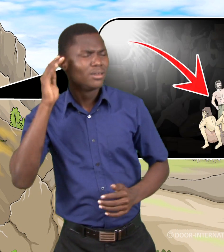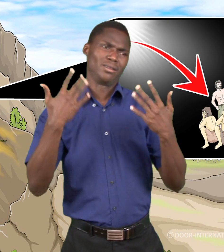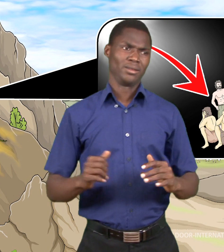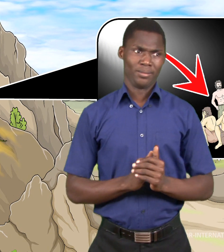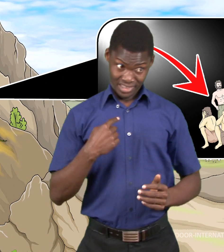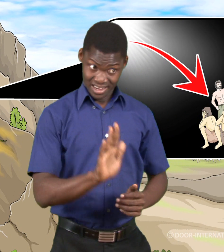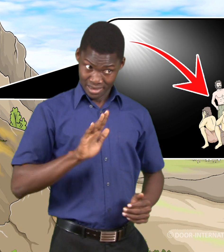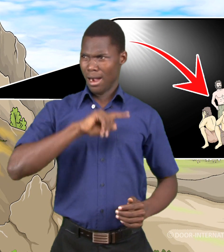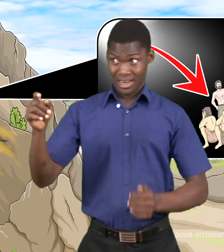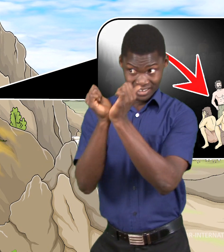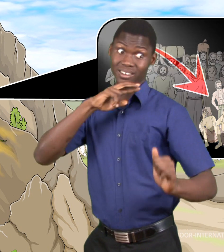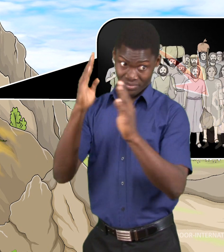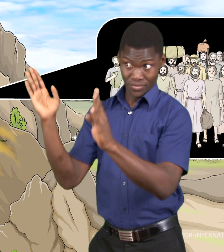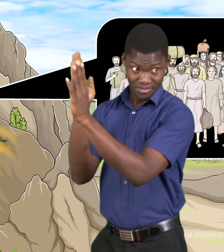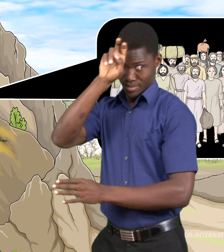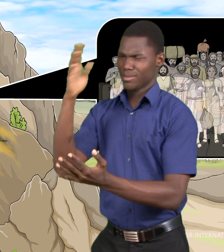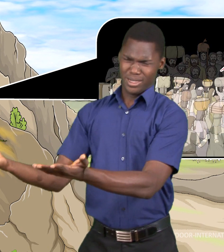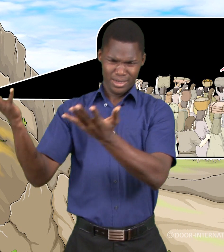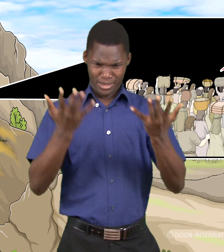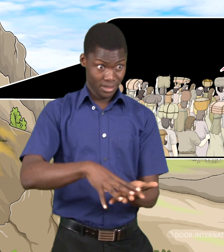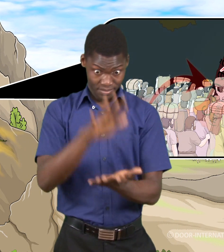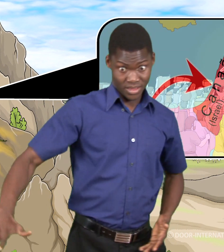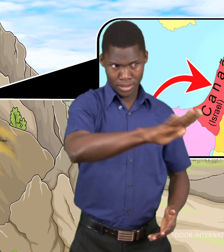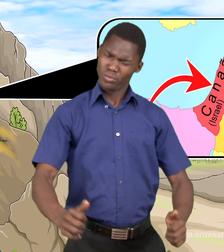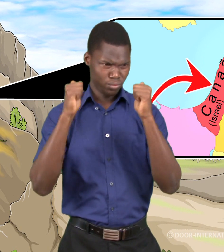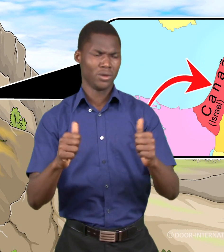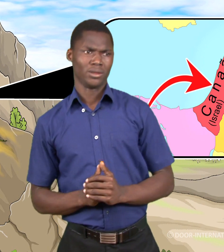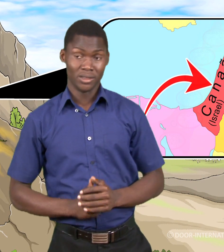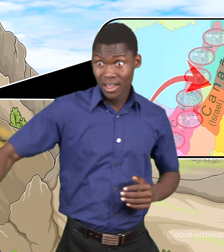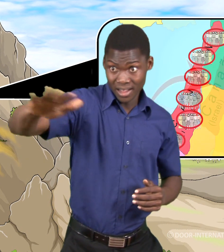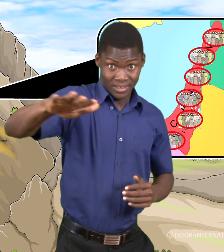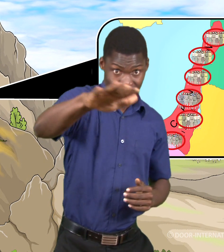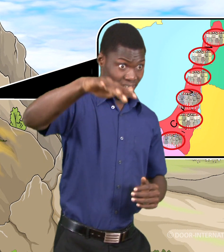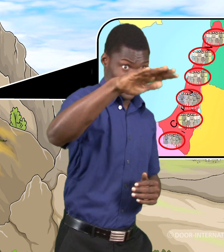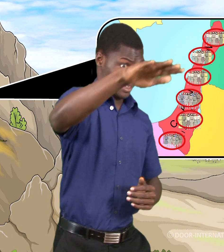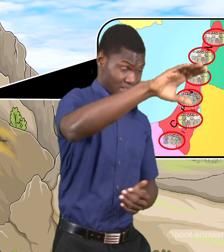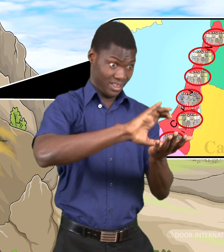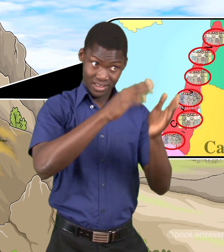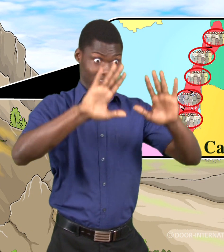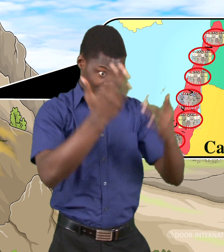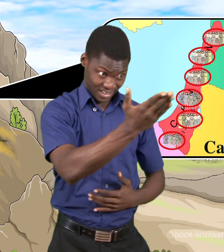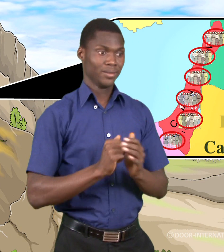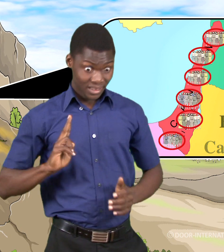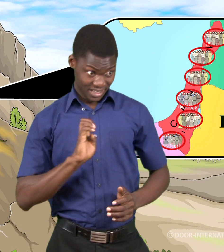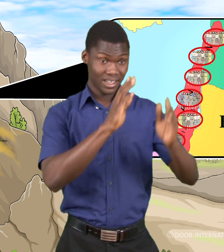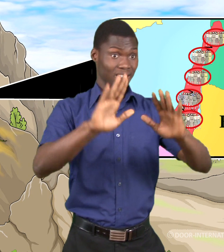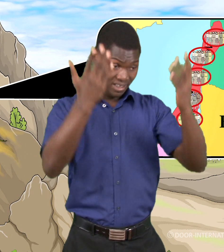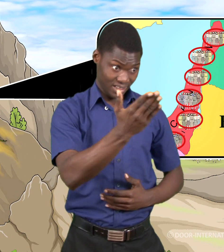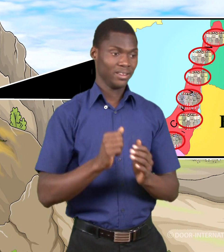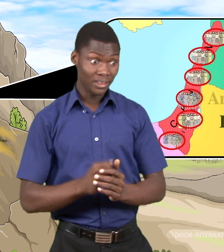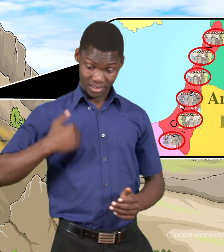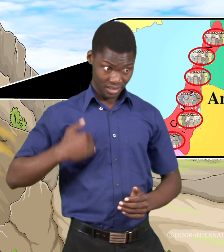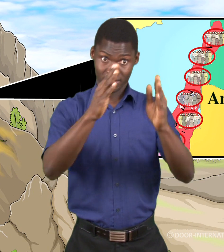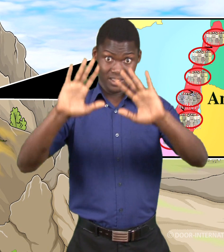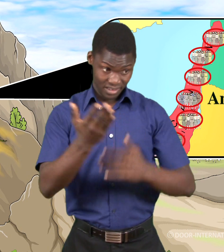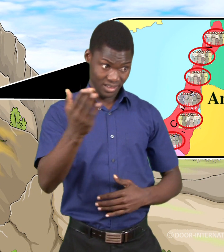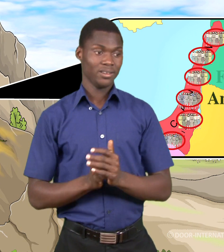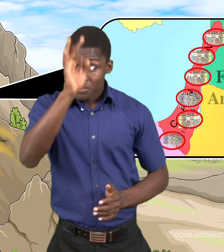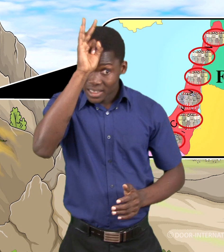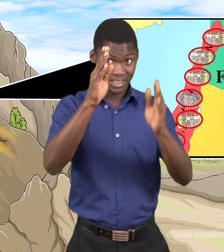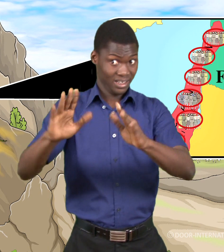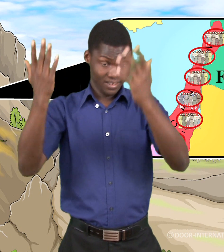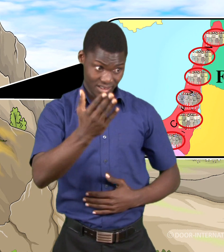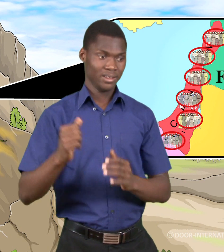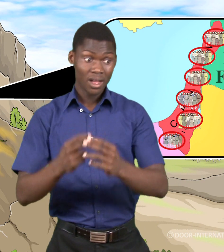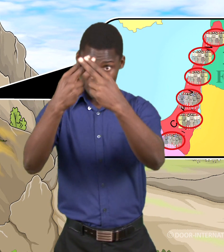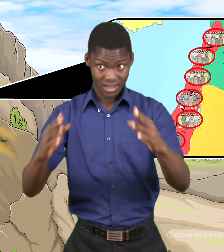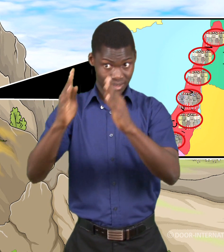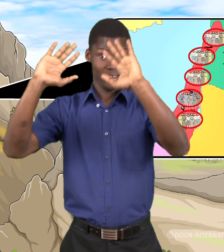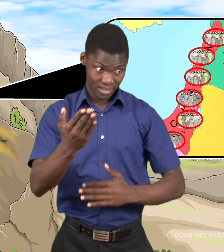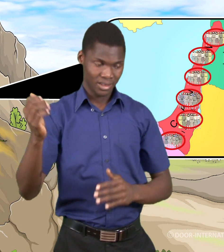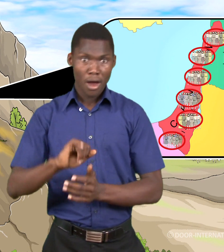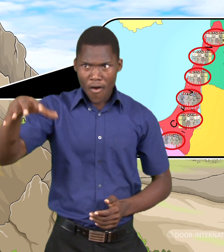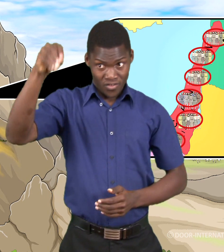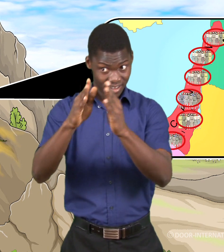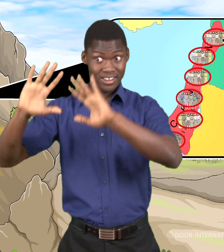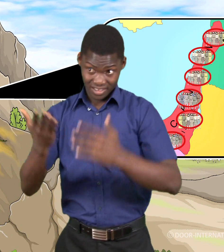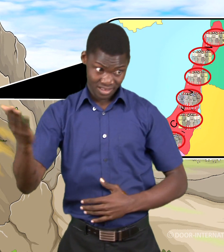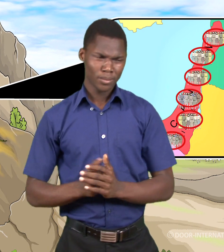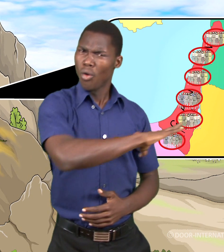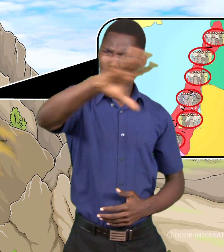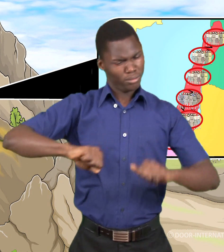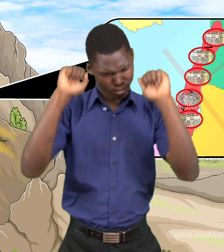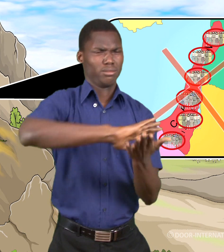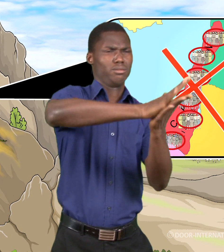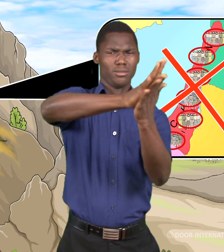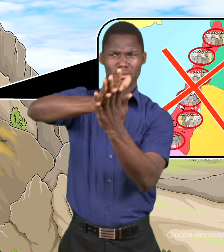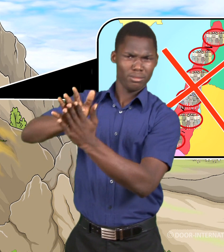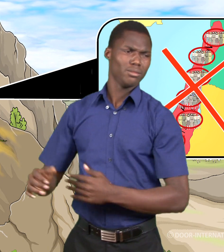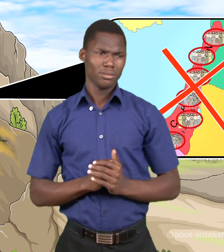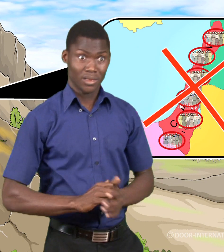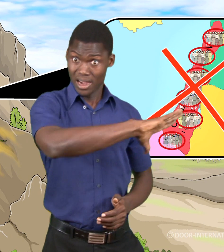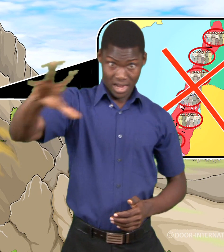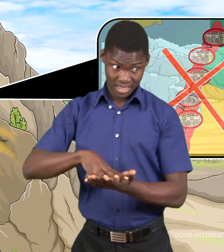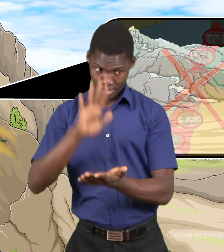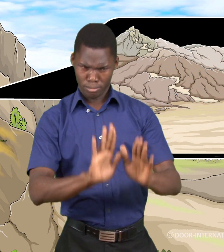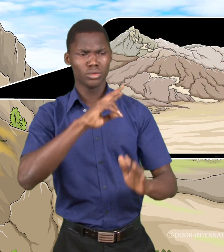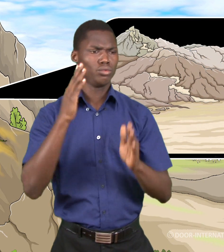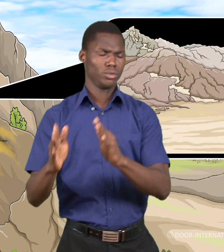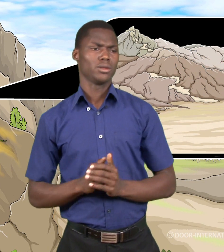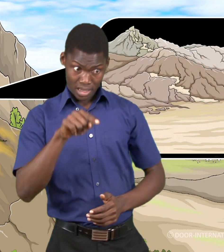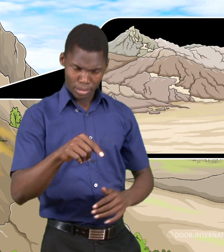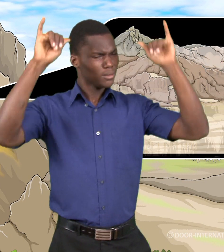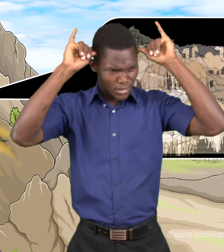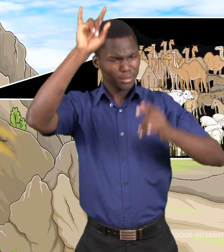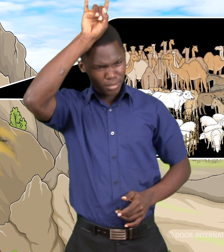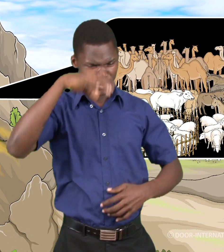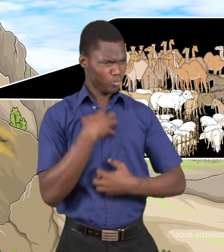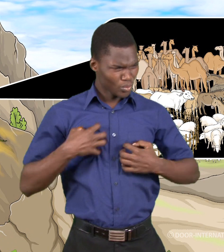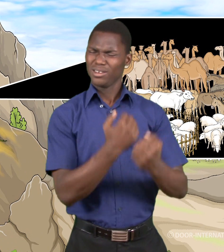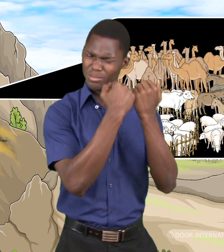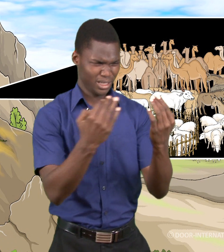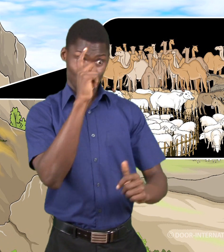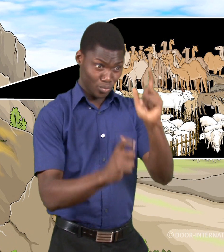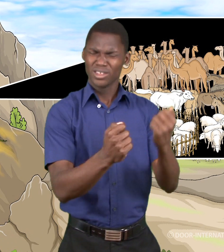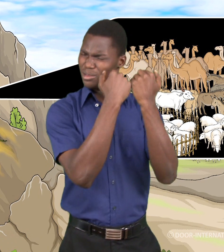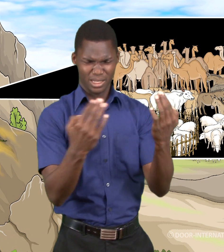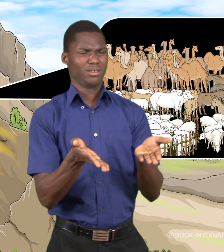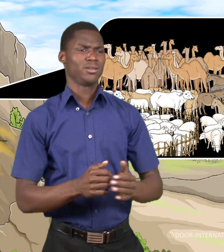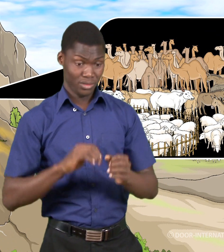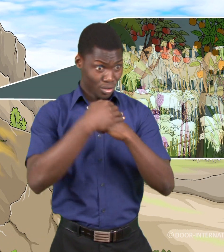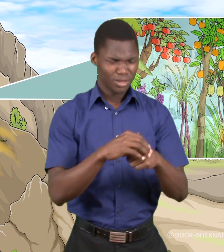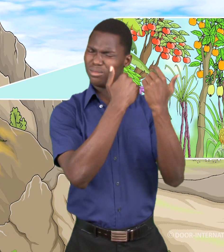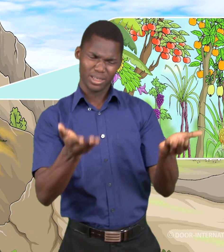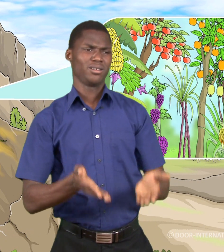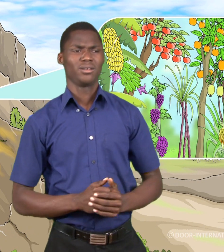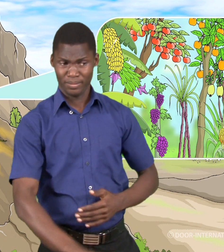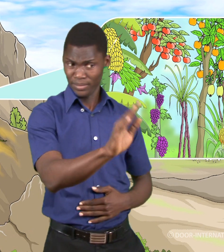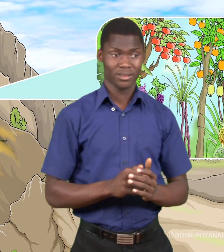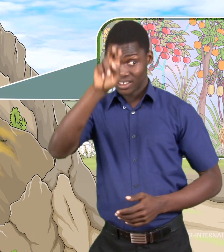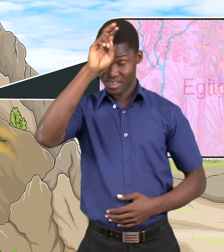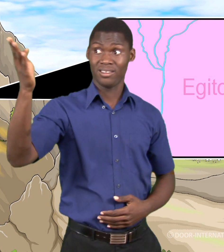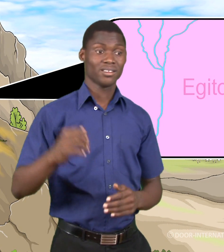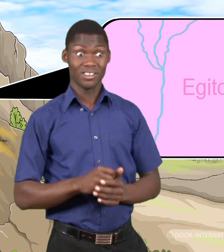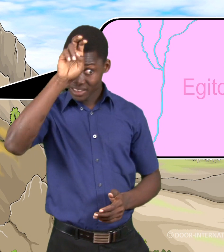I have come down to rescue them from the hand of the Egyptians and to bring them up out of that land to a good and spacious land, a land flowing with milk and honey—the home of the Canaanites, Hittites, Amorites, Perizzites, Hivites, and Jebusites.